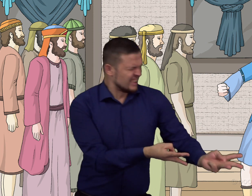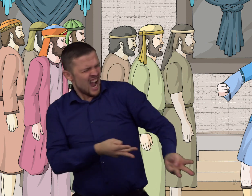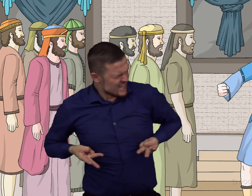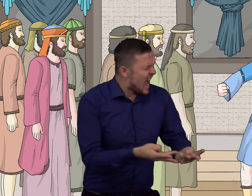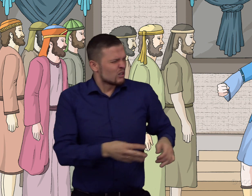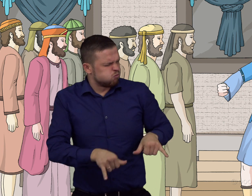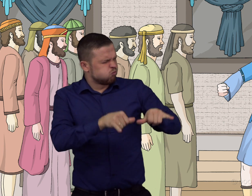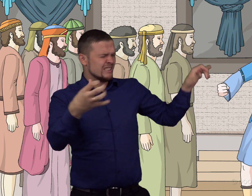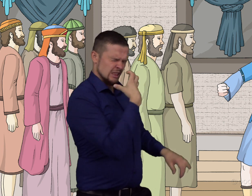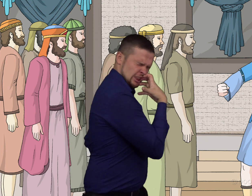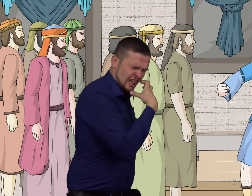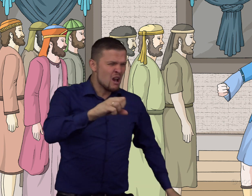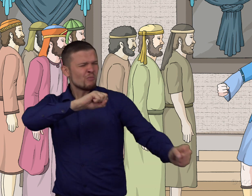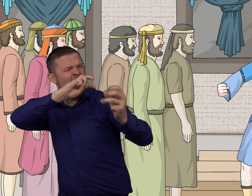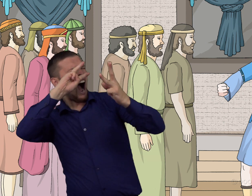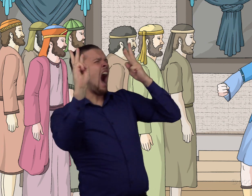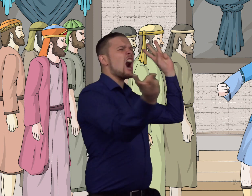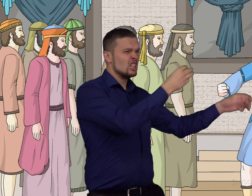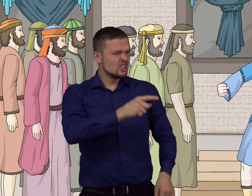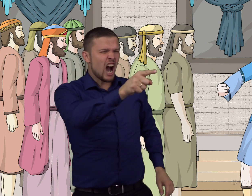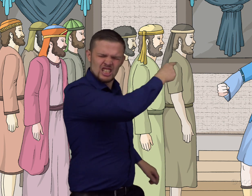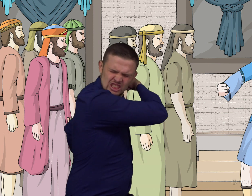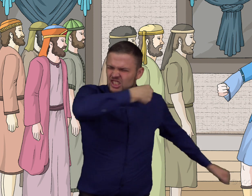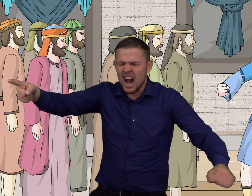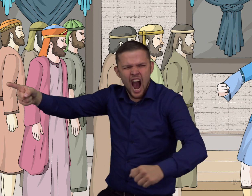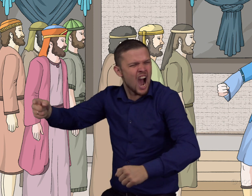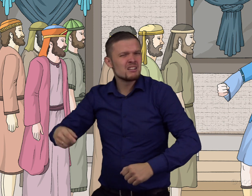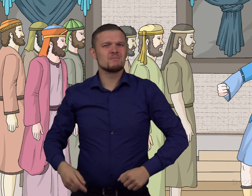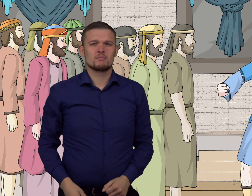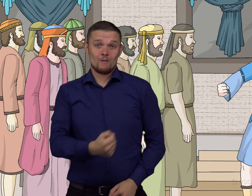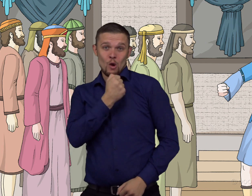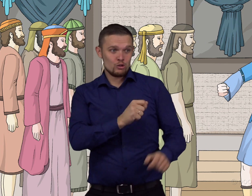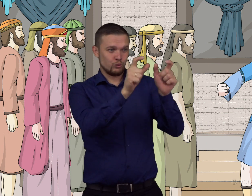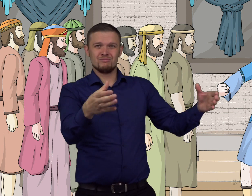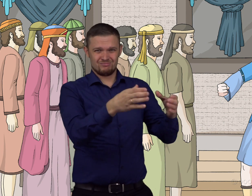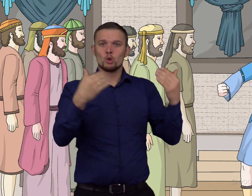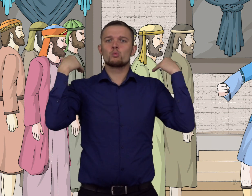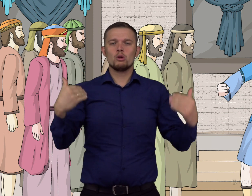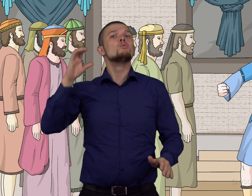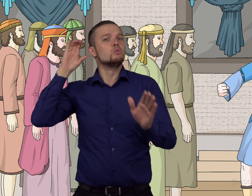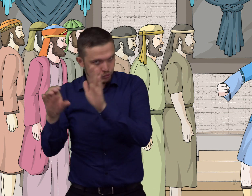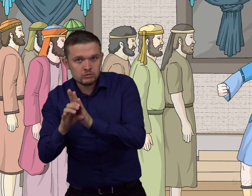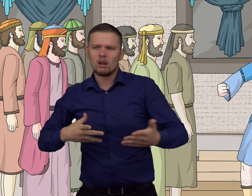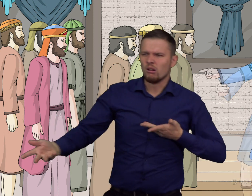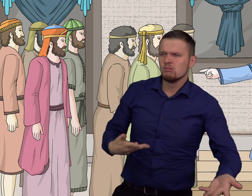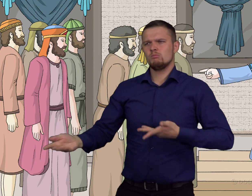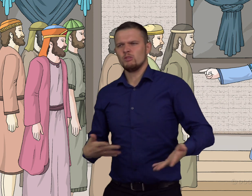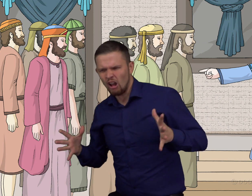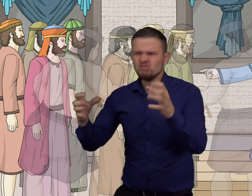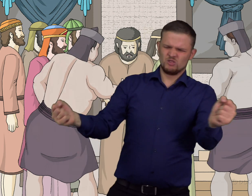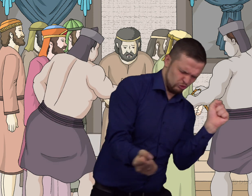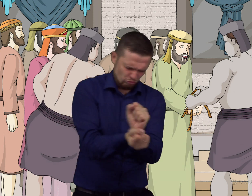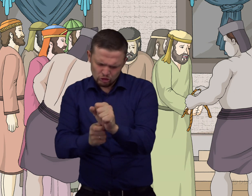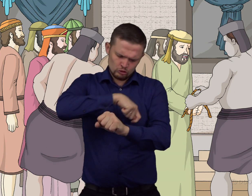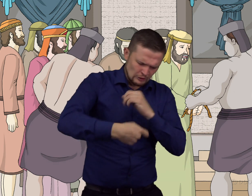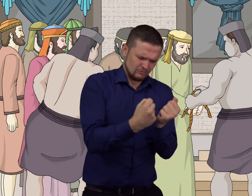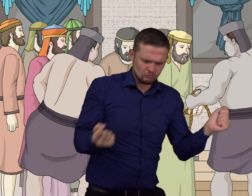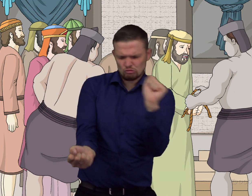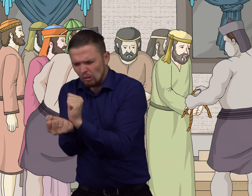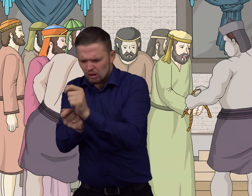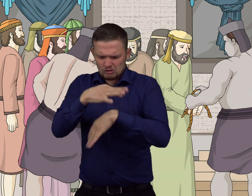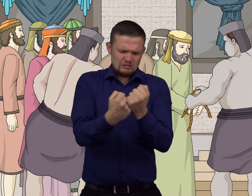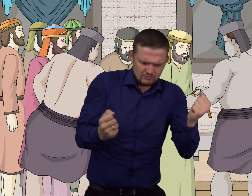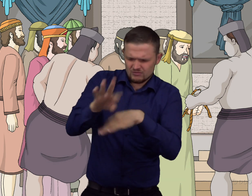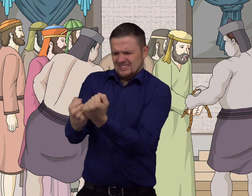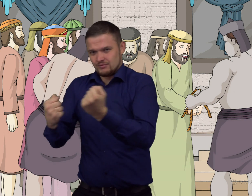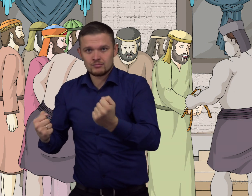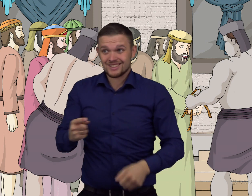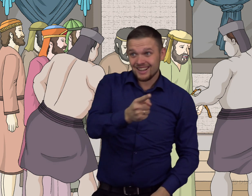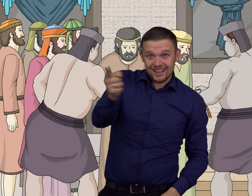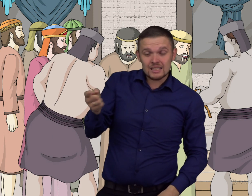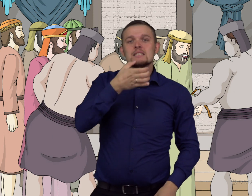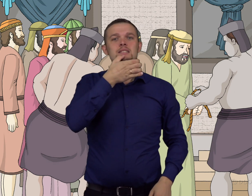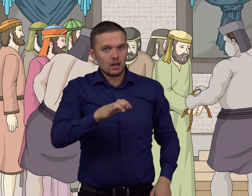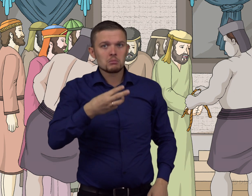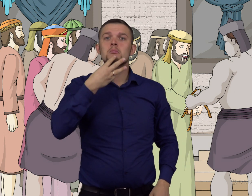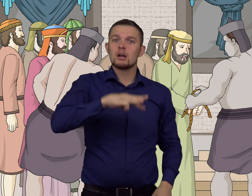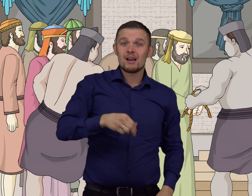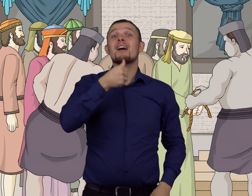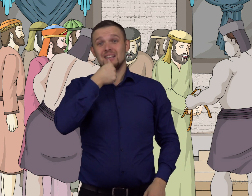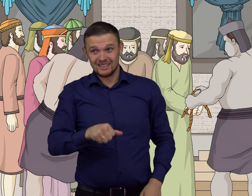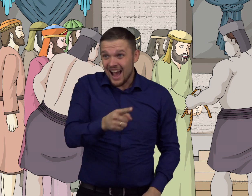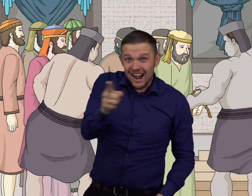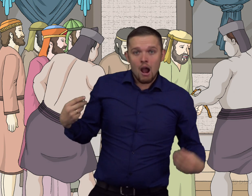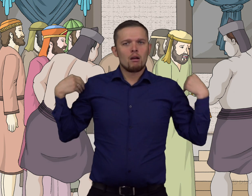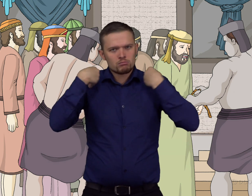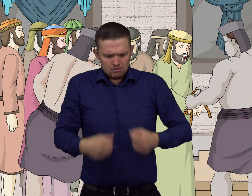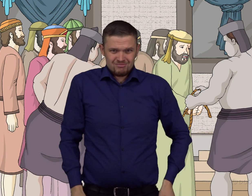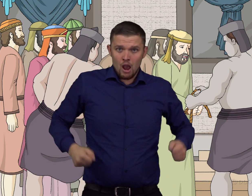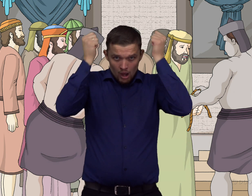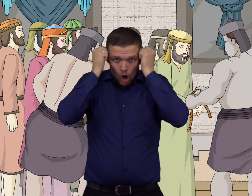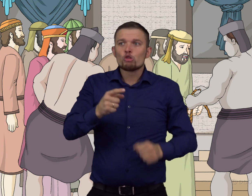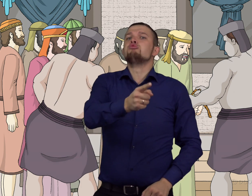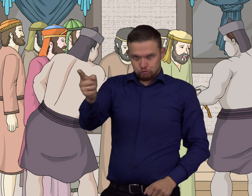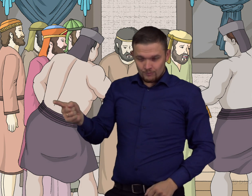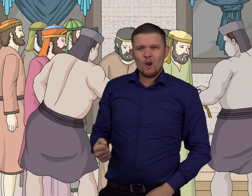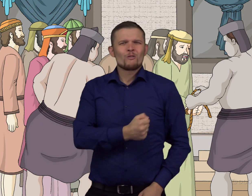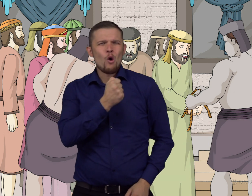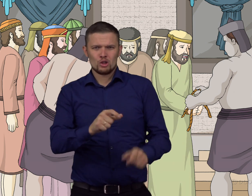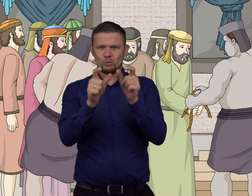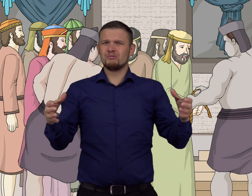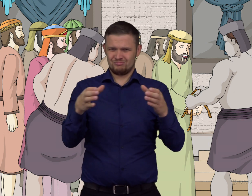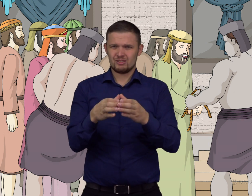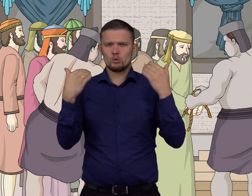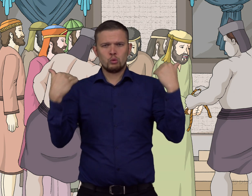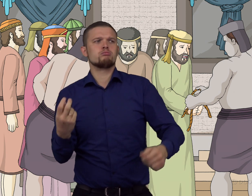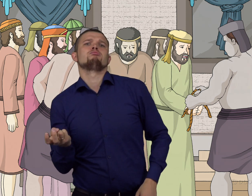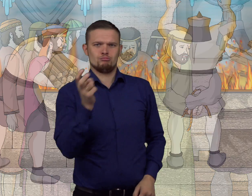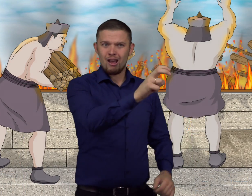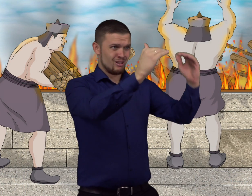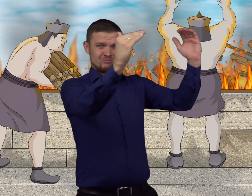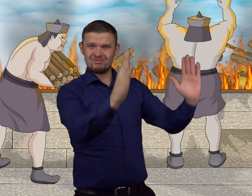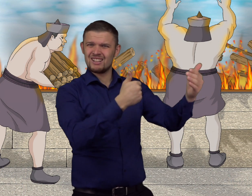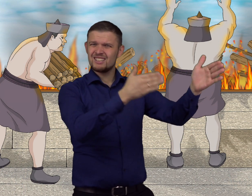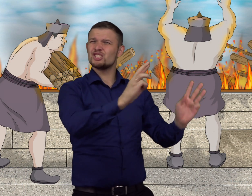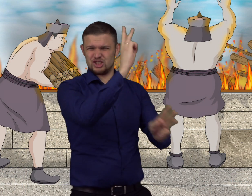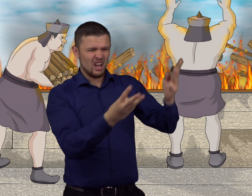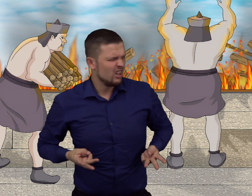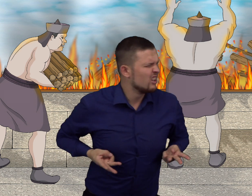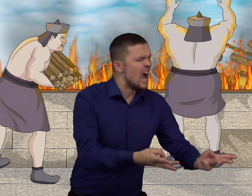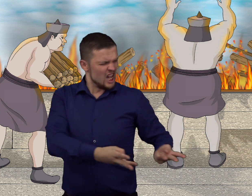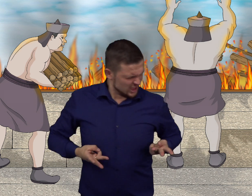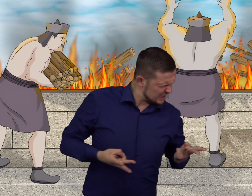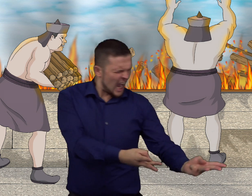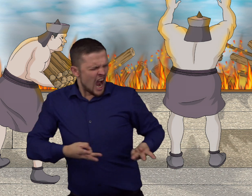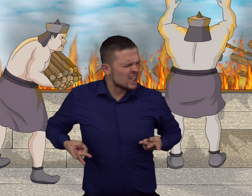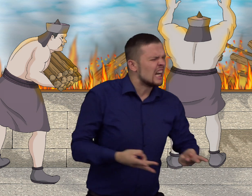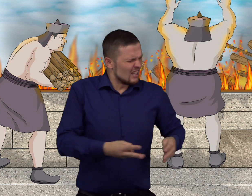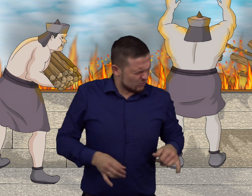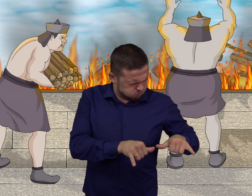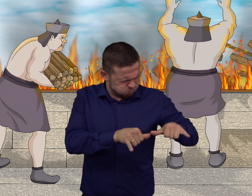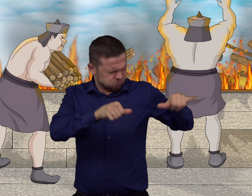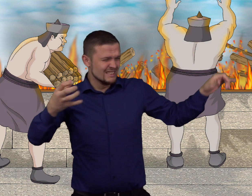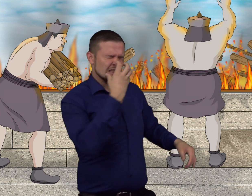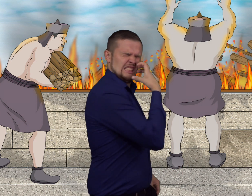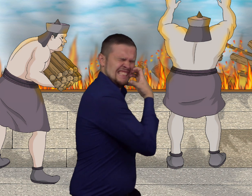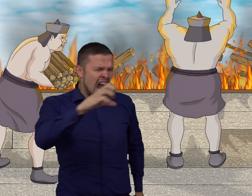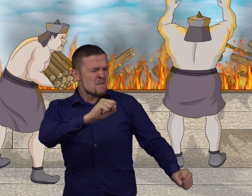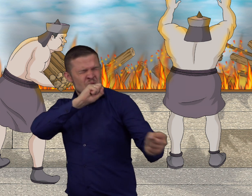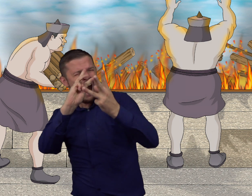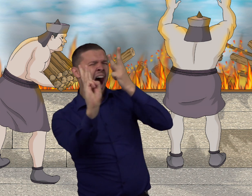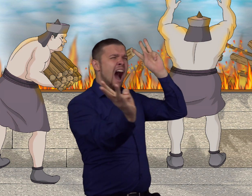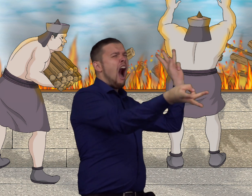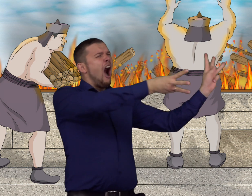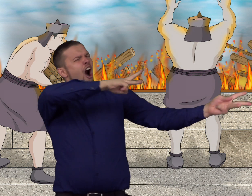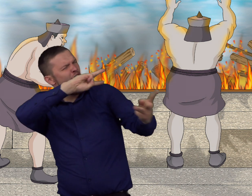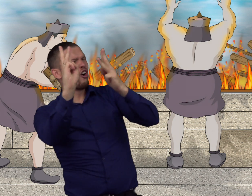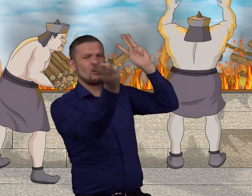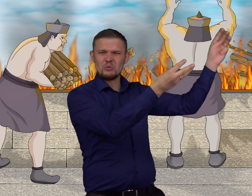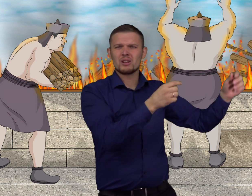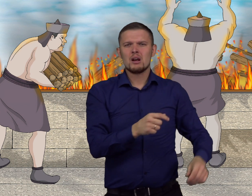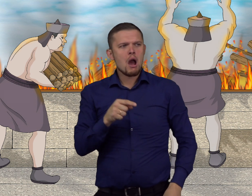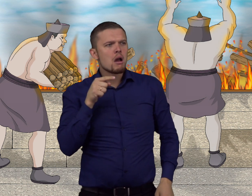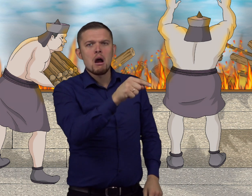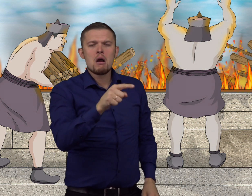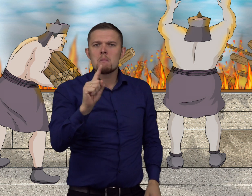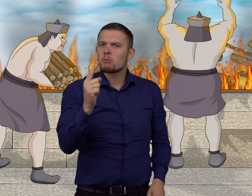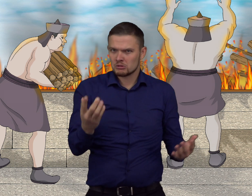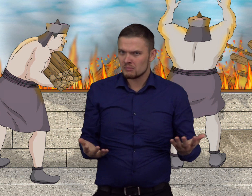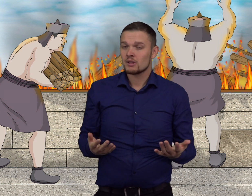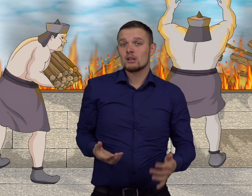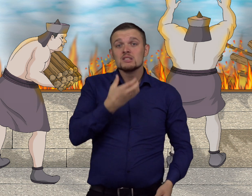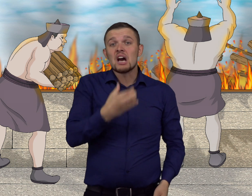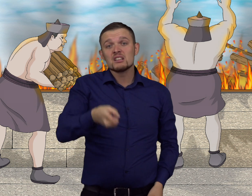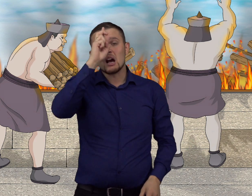He gave orders to heat the furnace seven times hotter than usual, and he commanded some mighty men of valor in his army to tie up Shadrach, Meshach, and Abednego and throw them into the blazing fiery furnace.